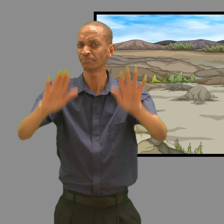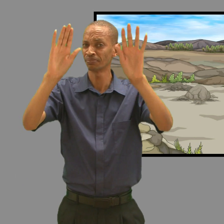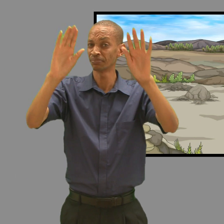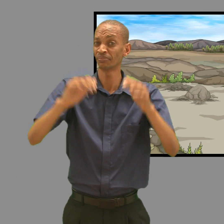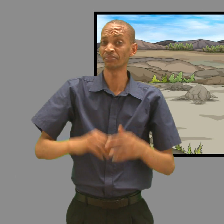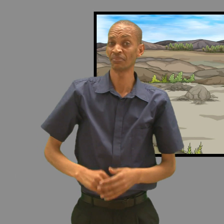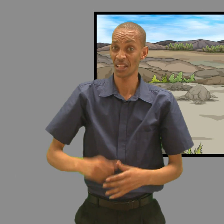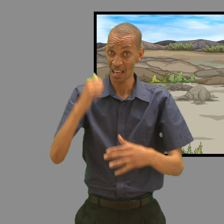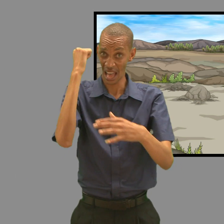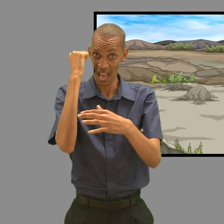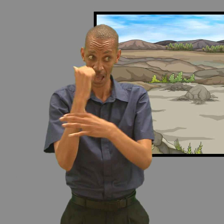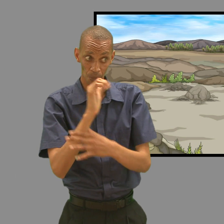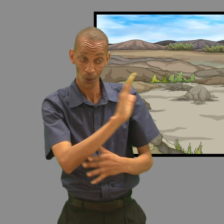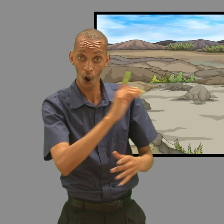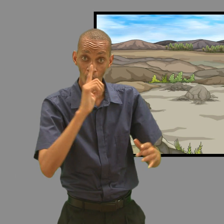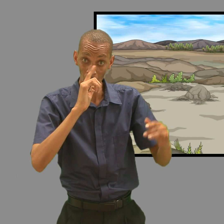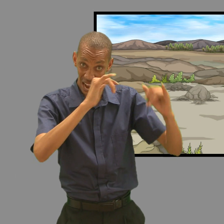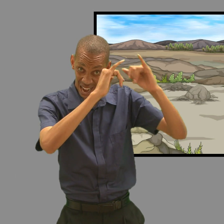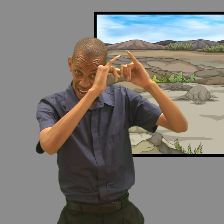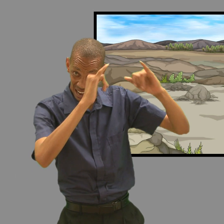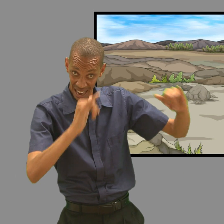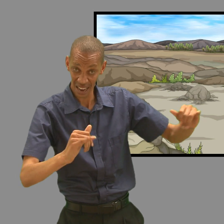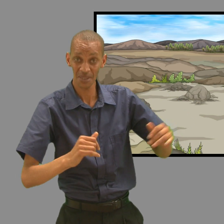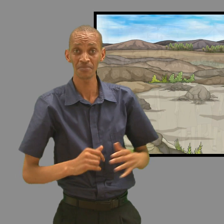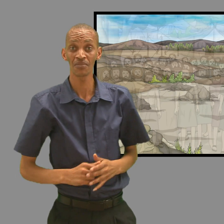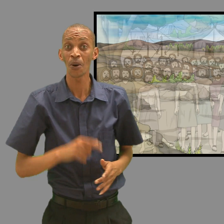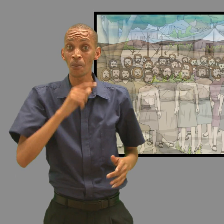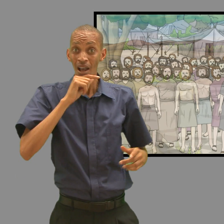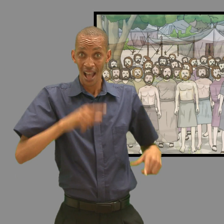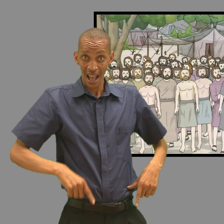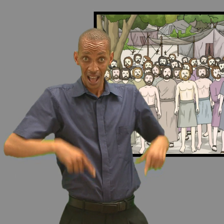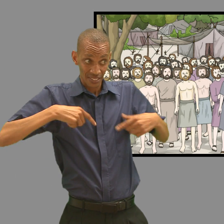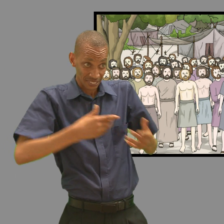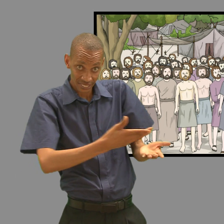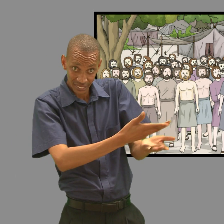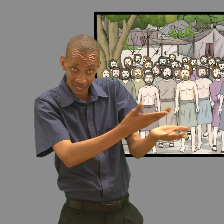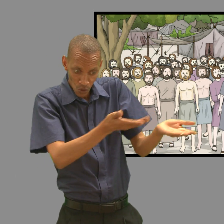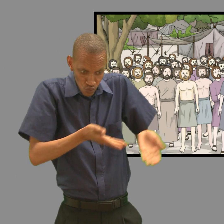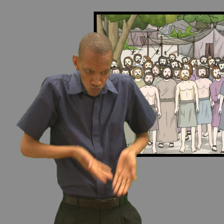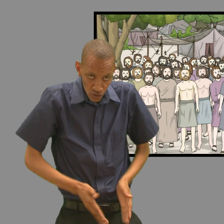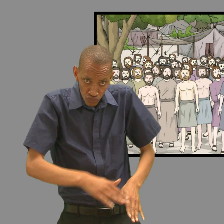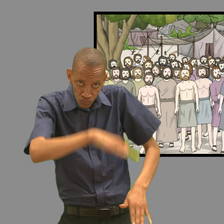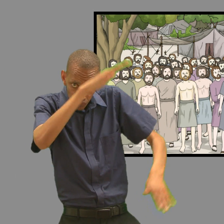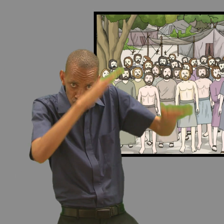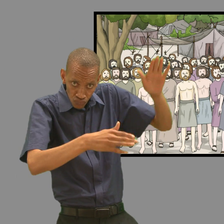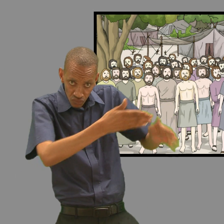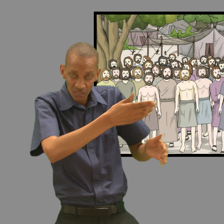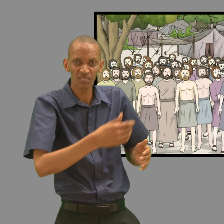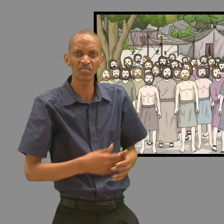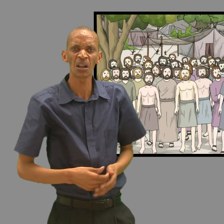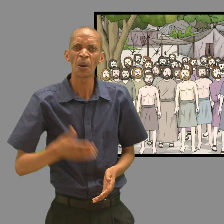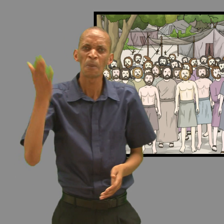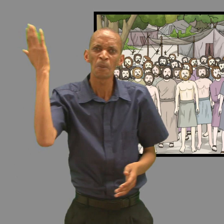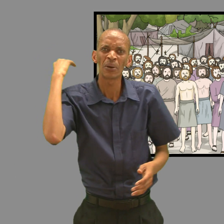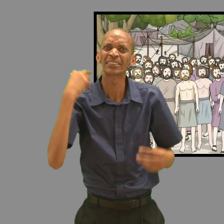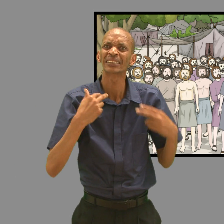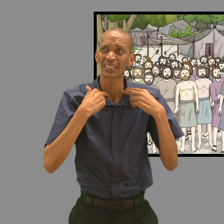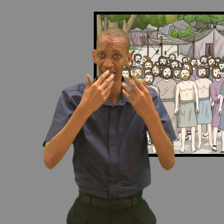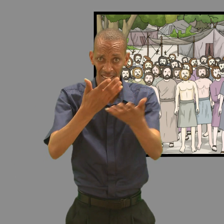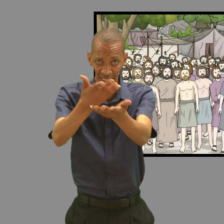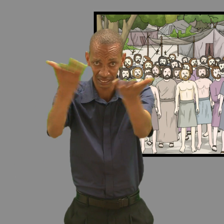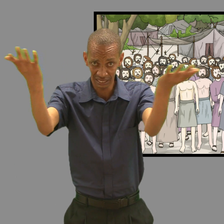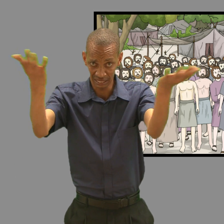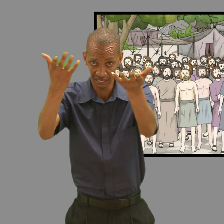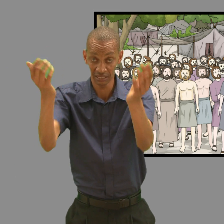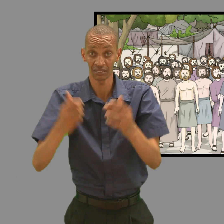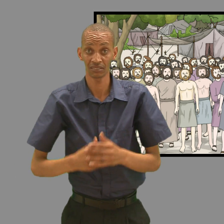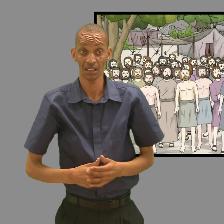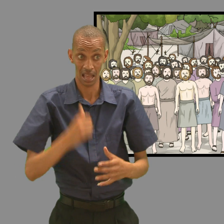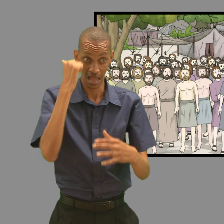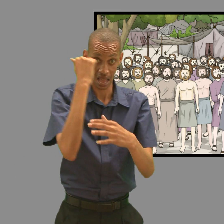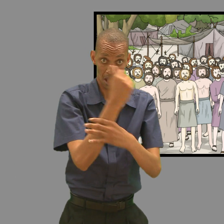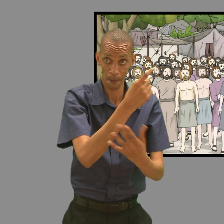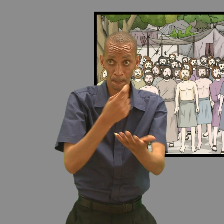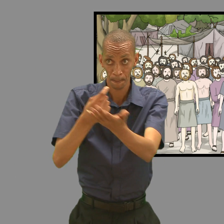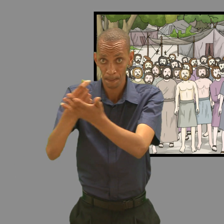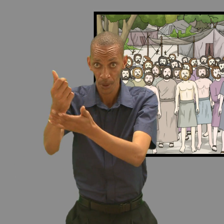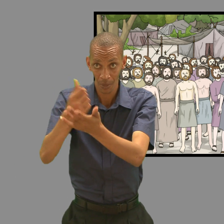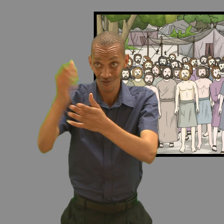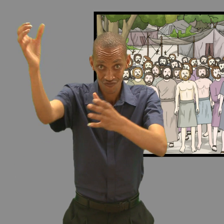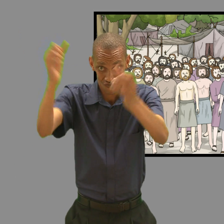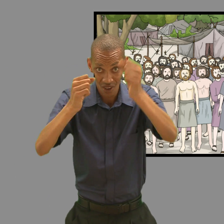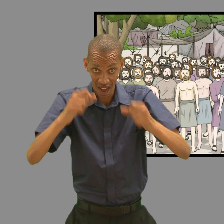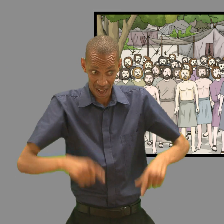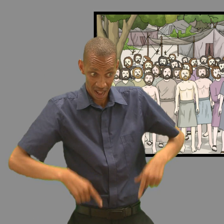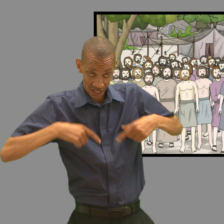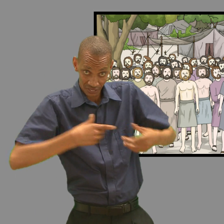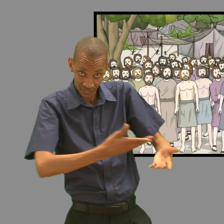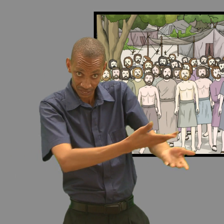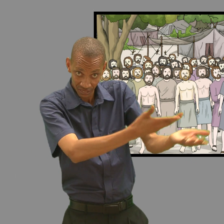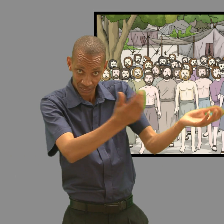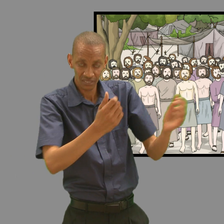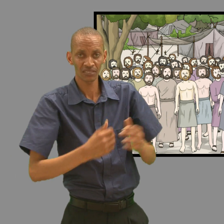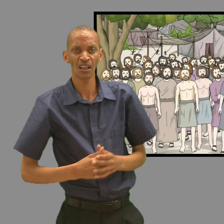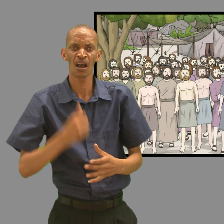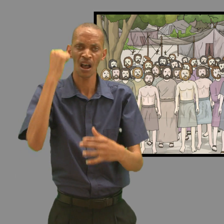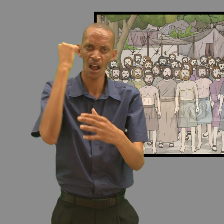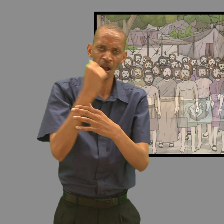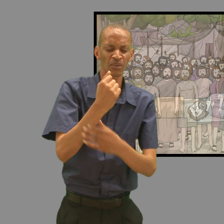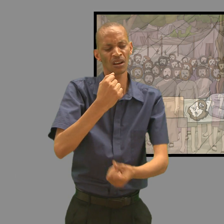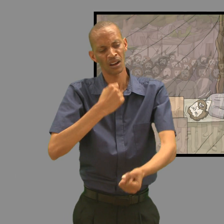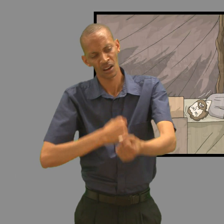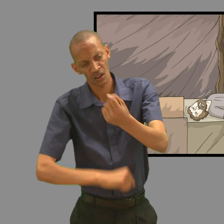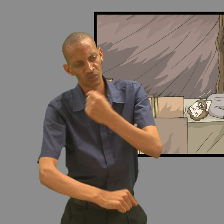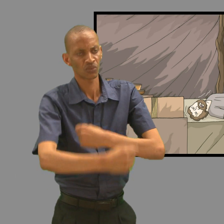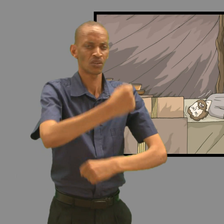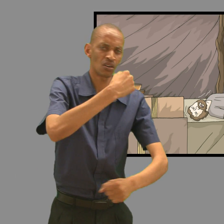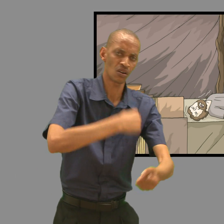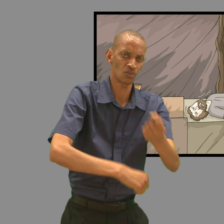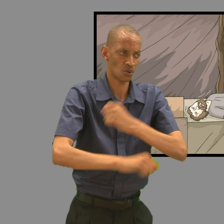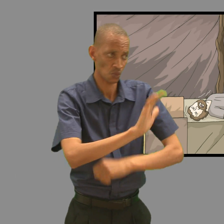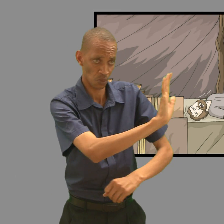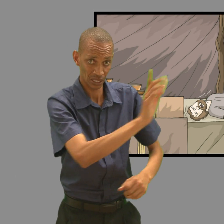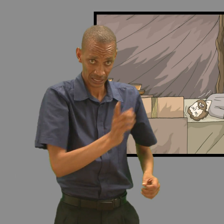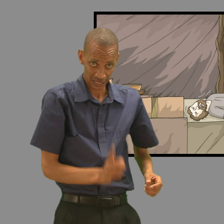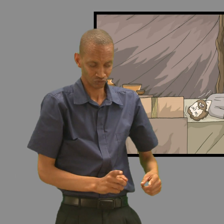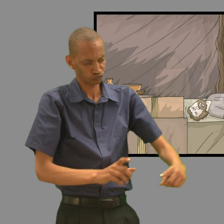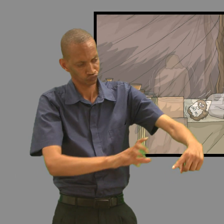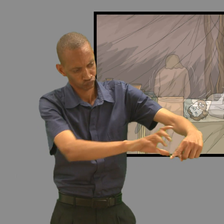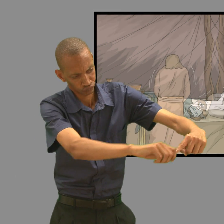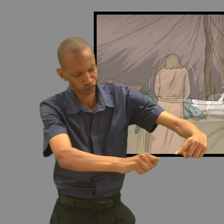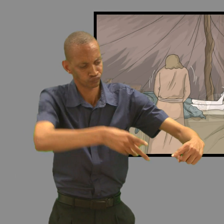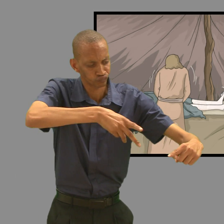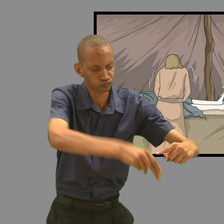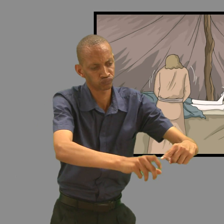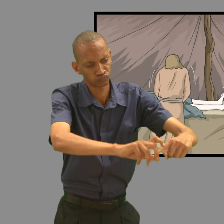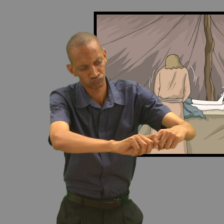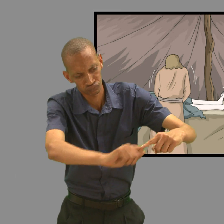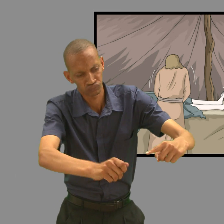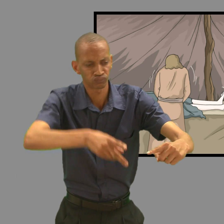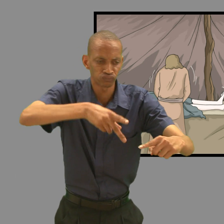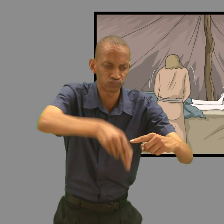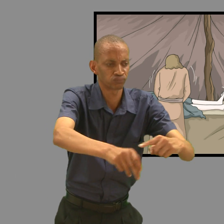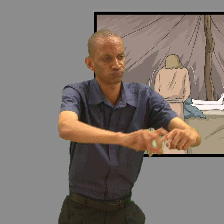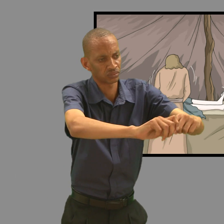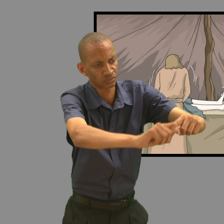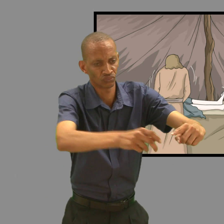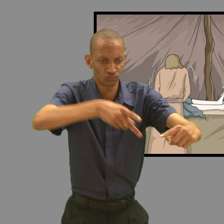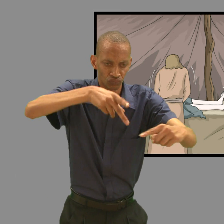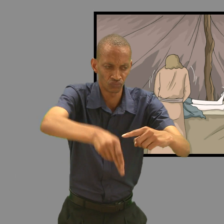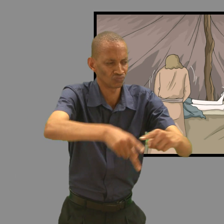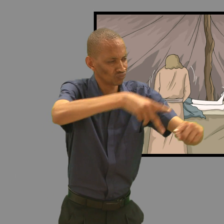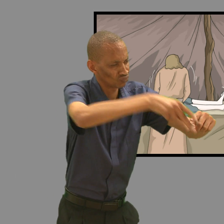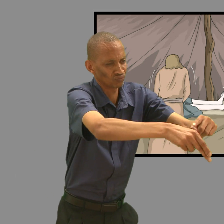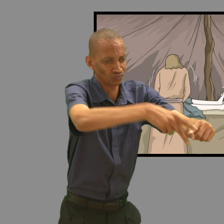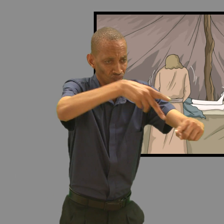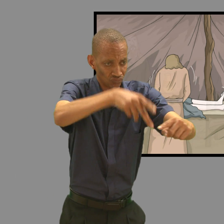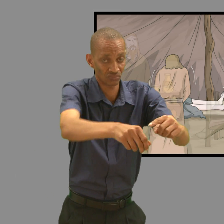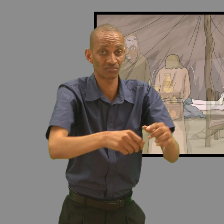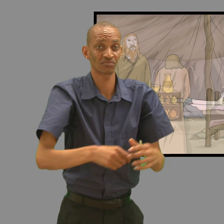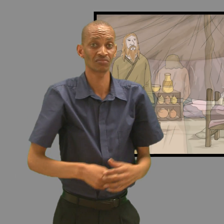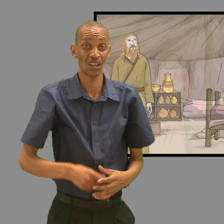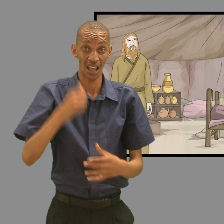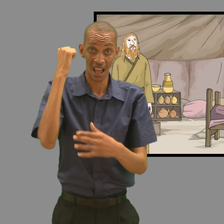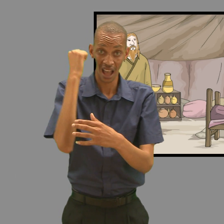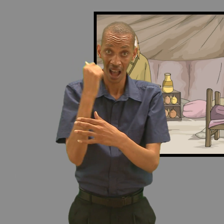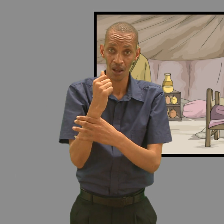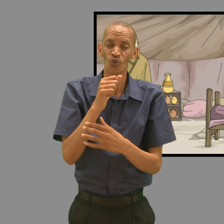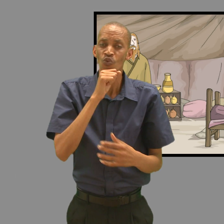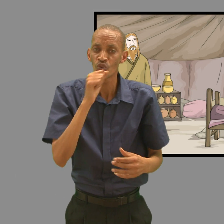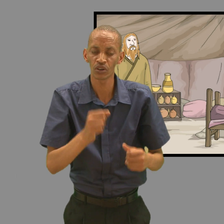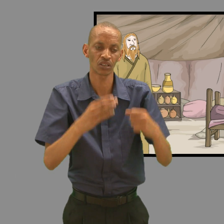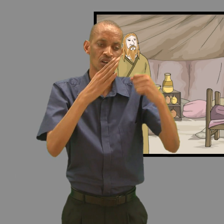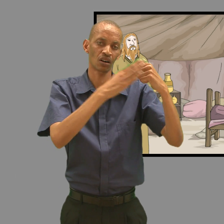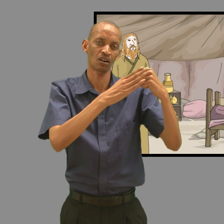On that very day Abraham took his son Ishmael and all those born in his household or purchased with his money—every male among the members of Abraham’s household—and he circumcised them, just as God had told him.